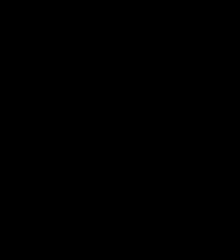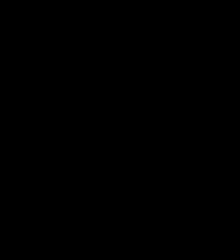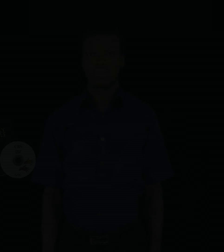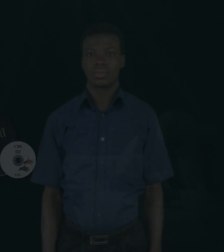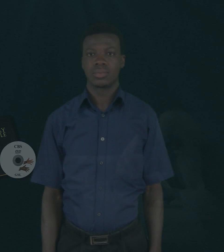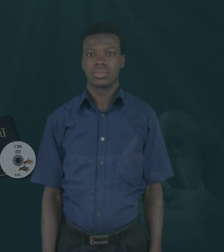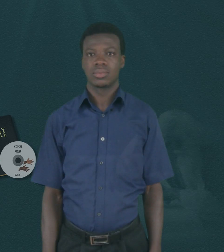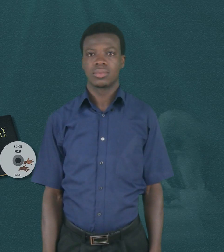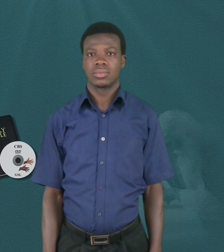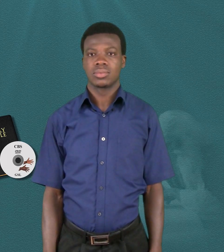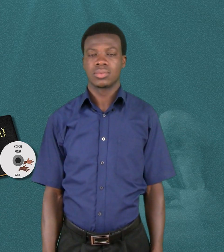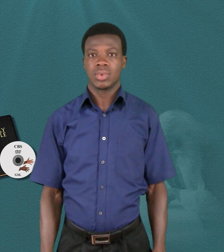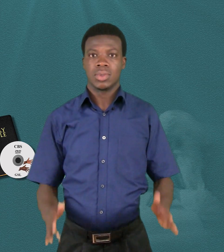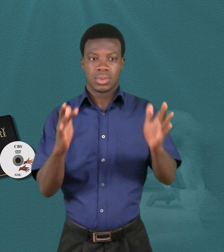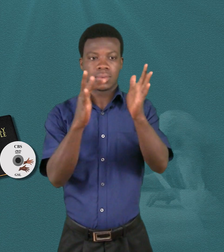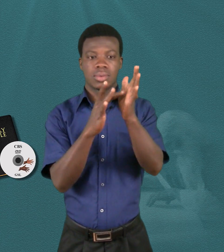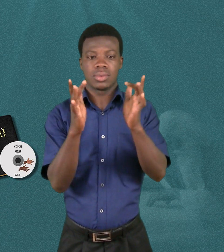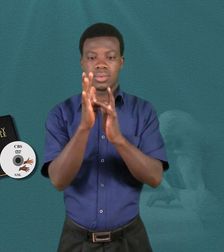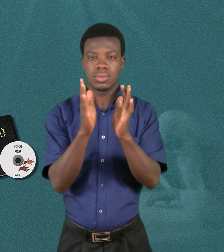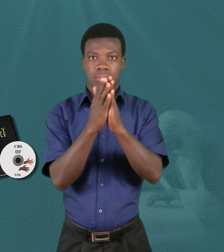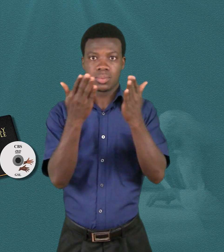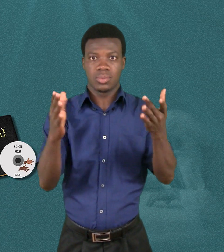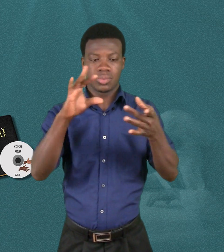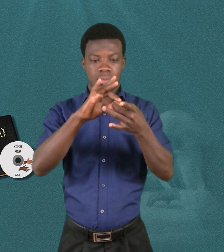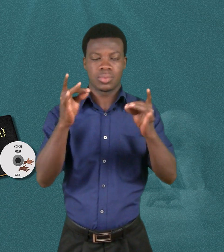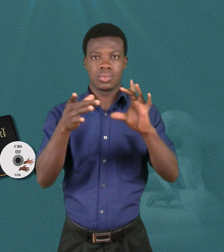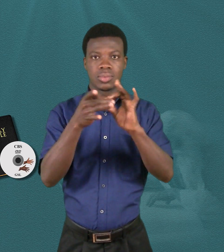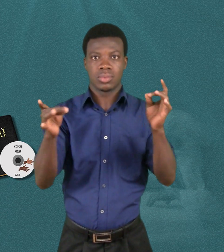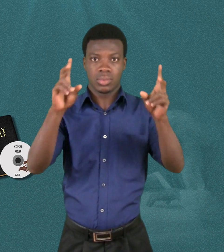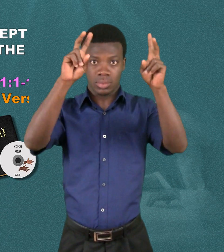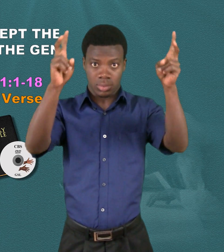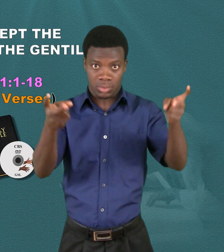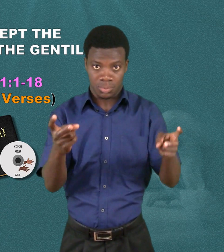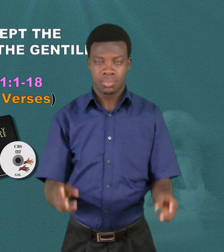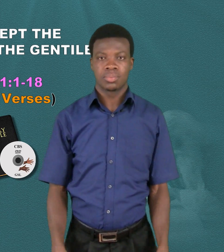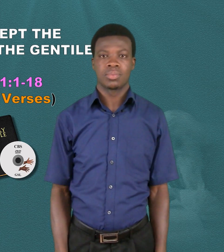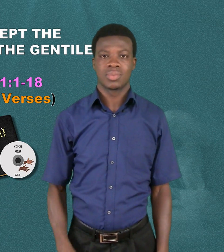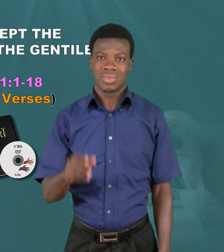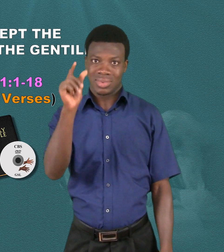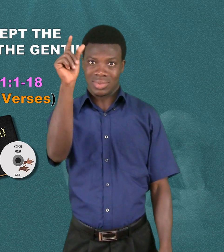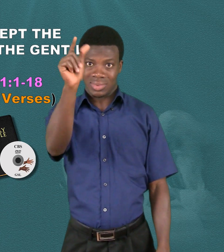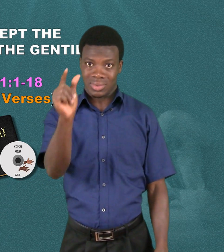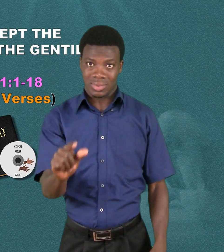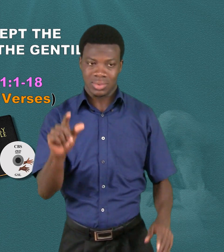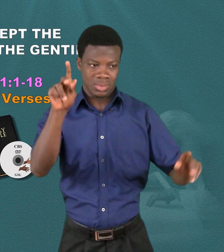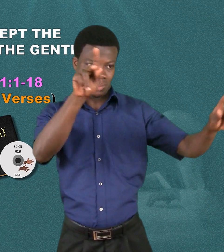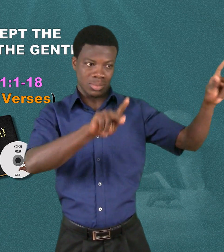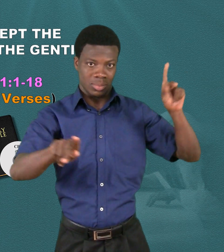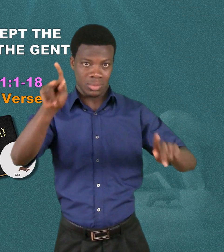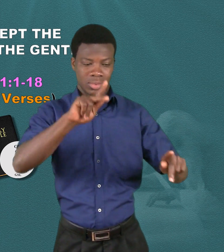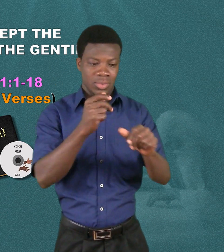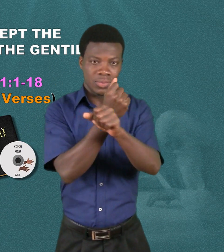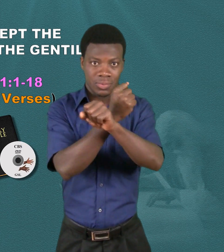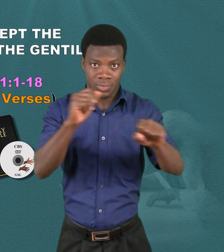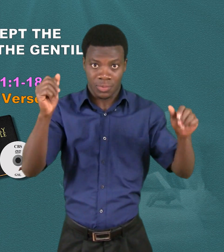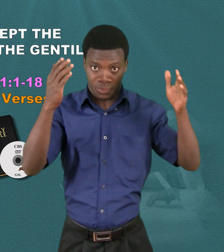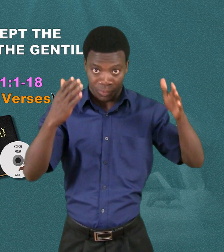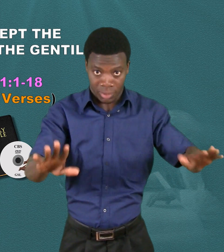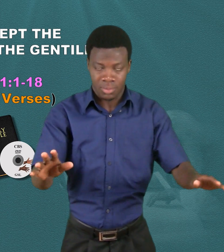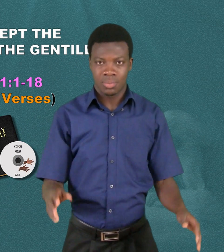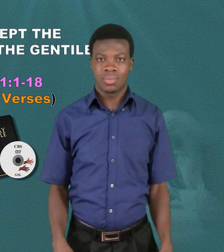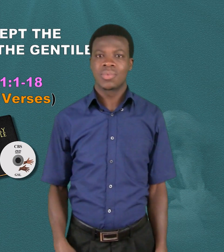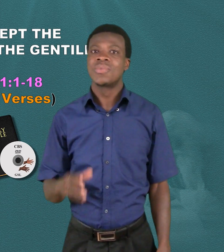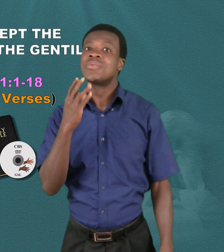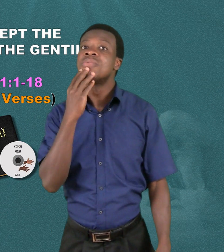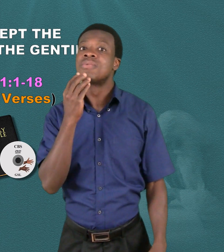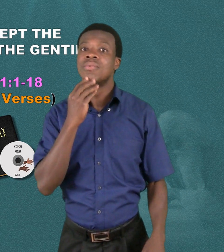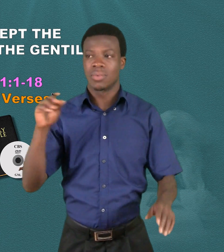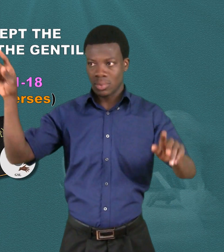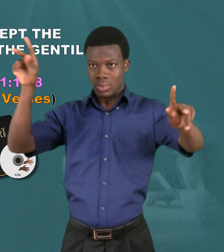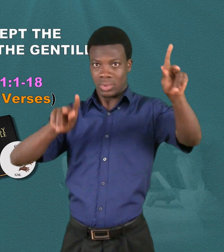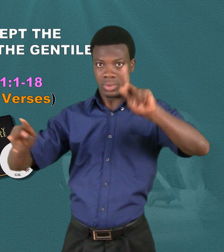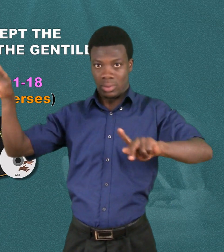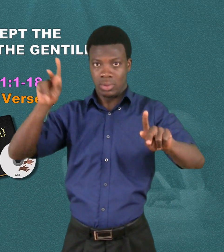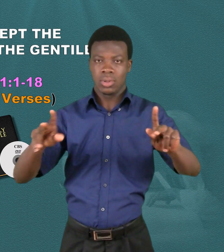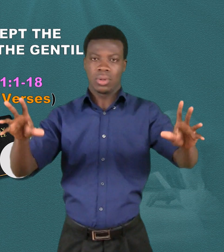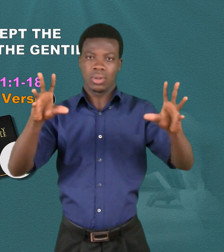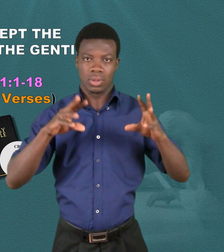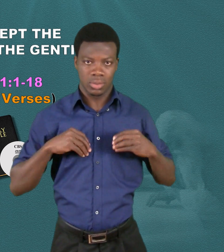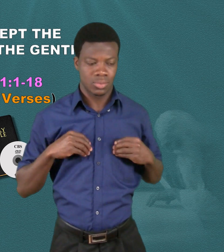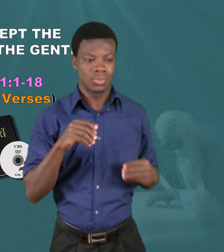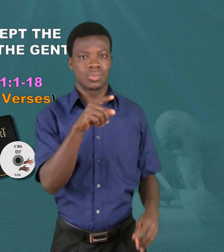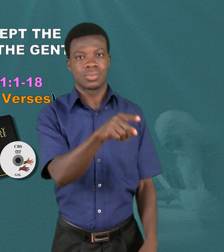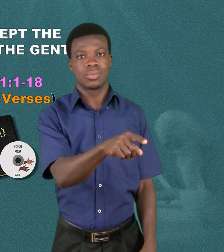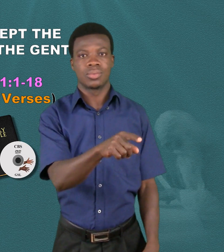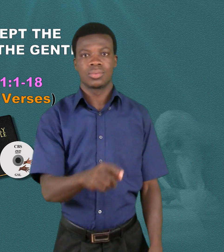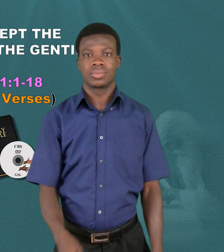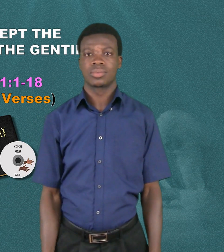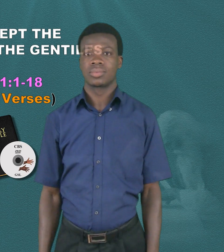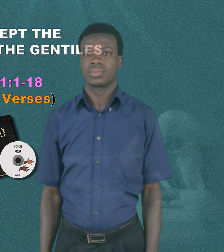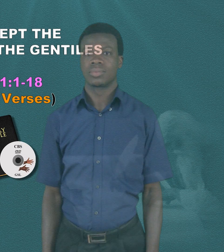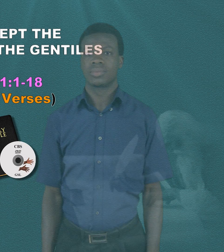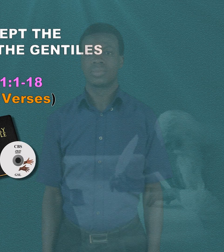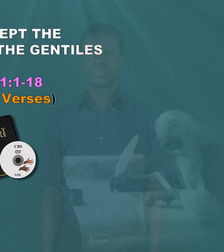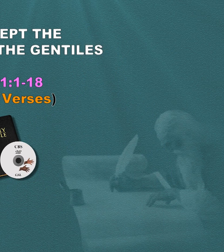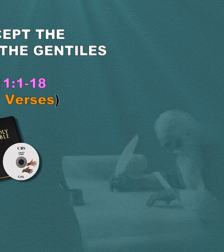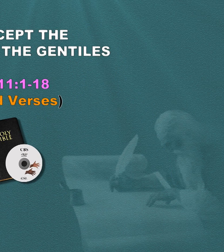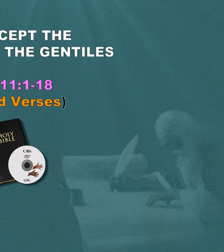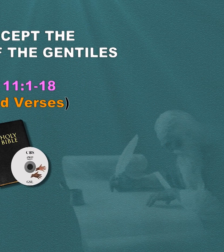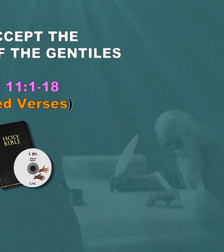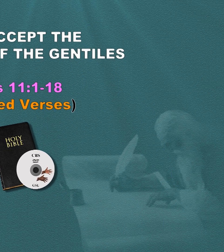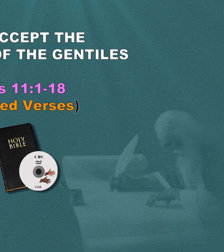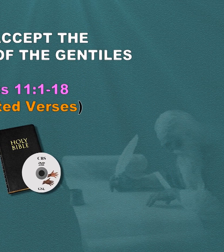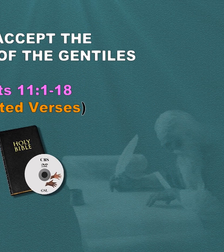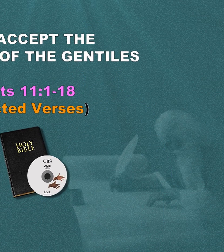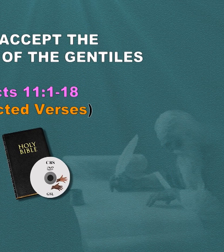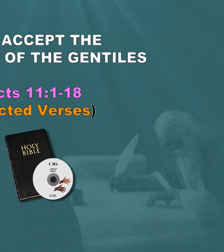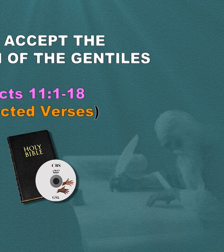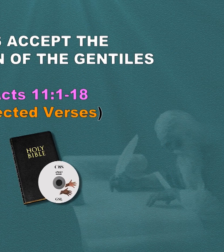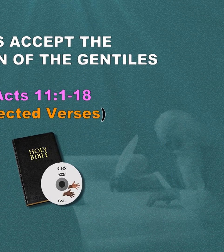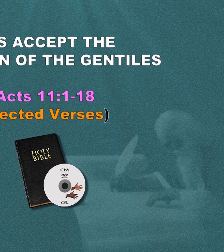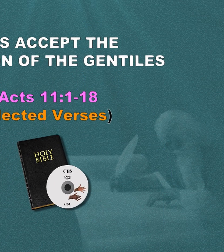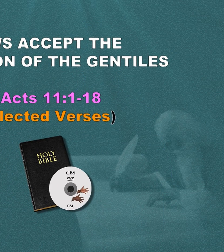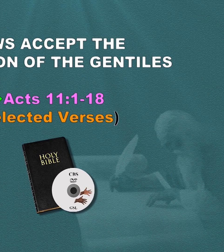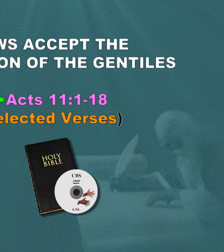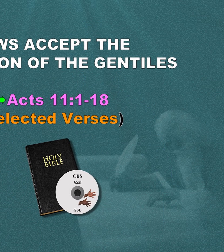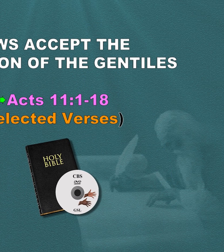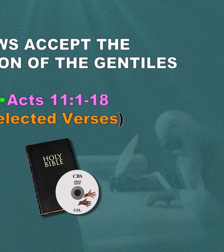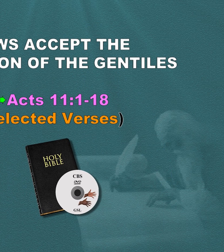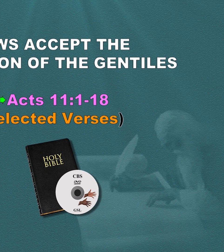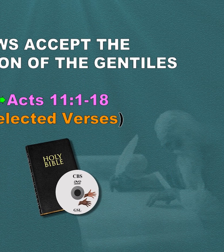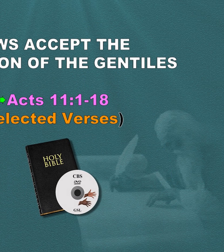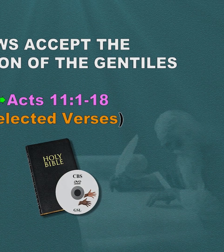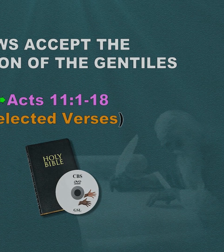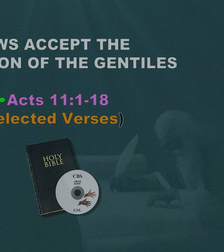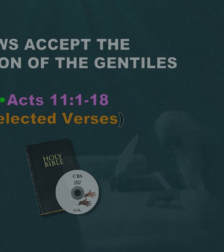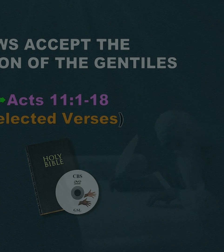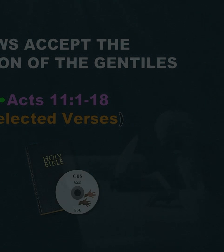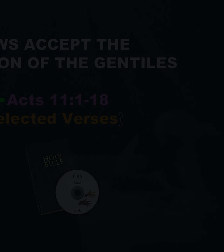Jews accept the salvation of Gentiles